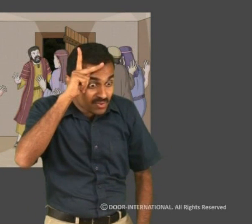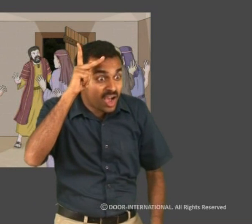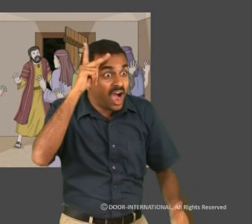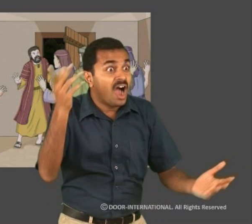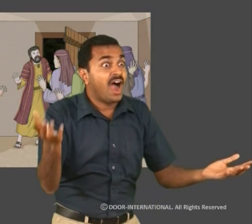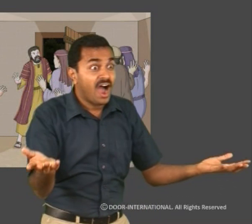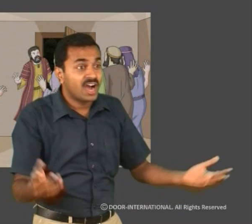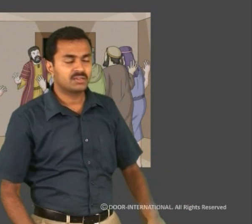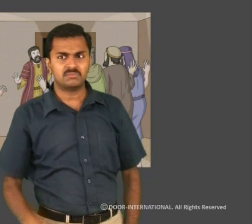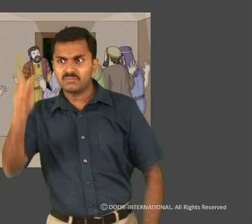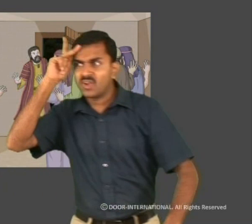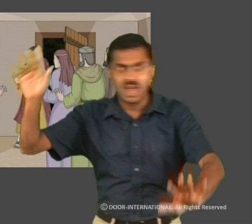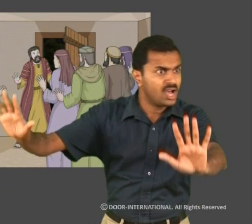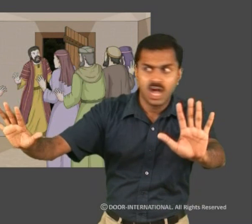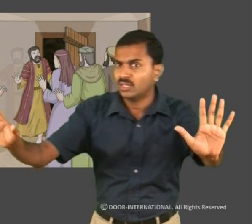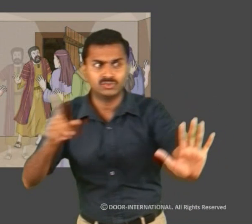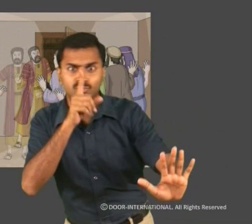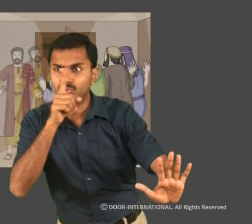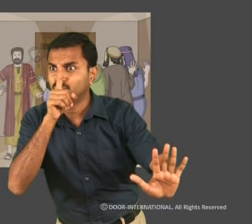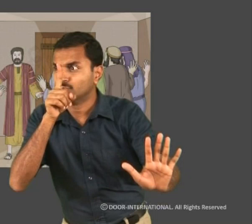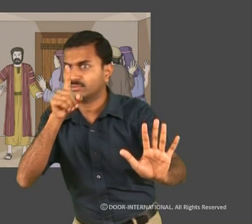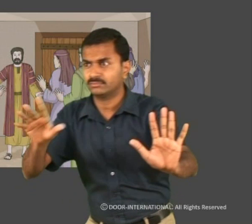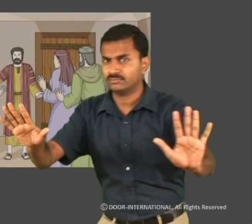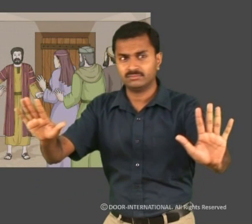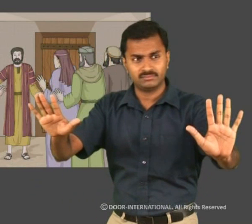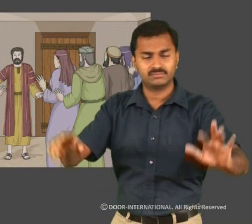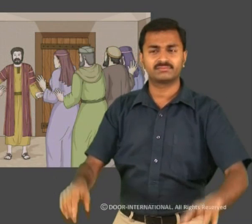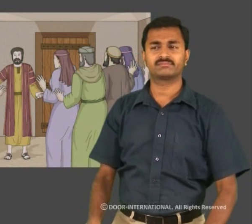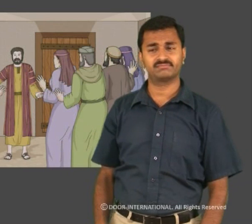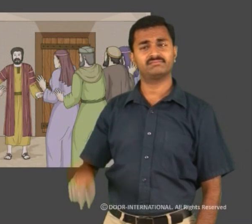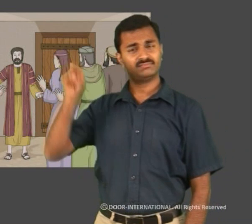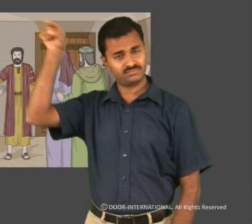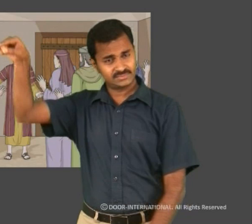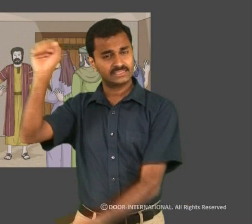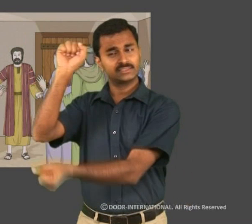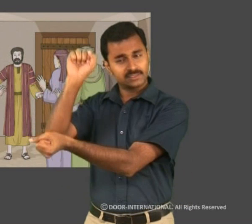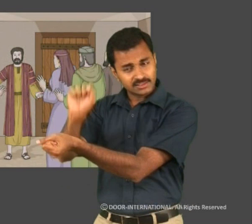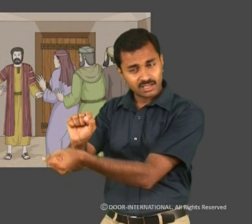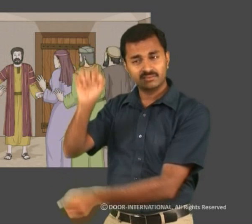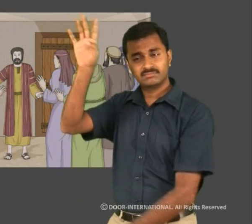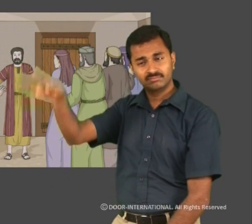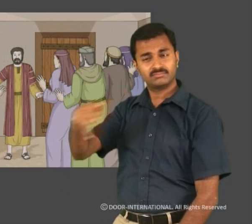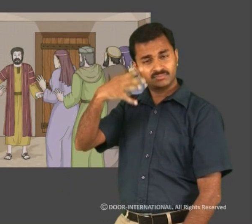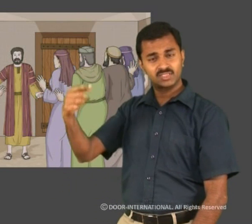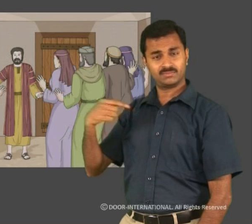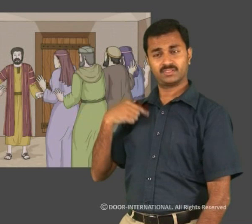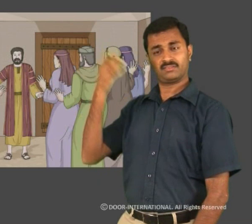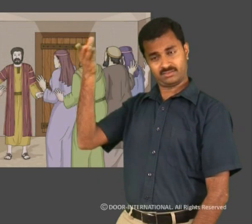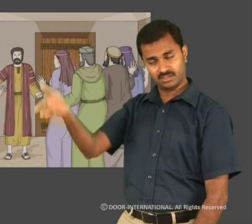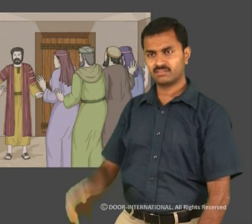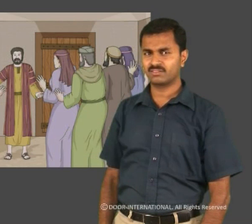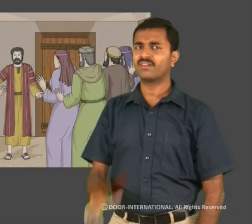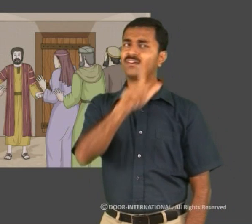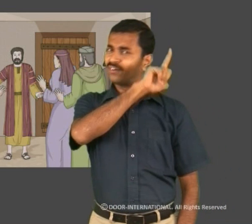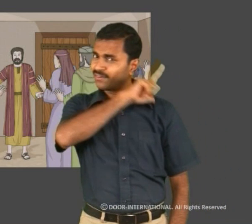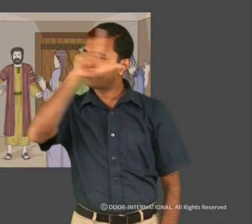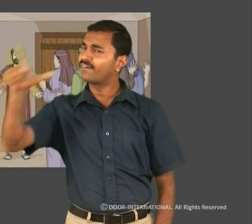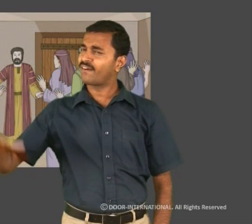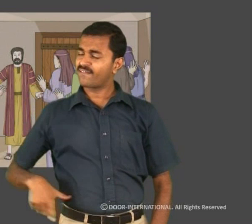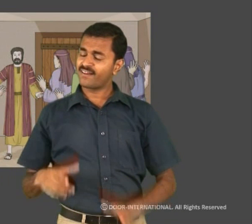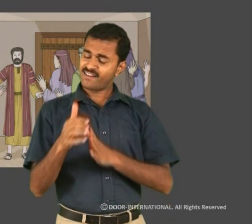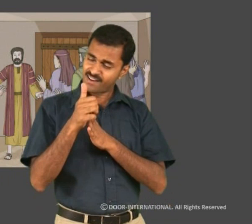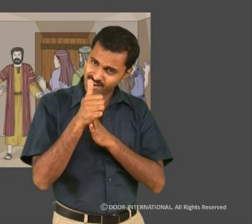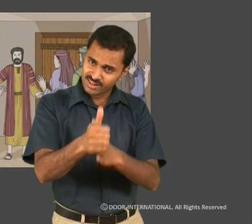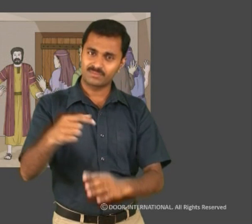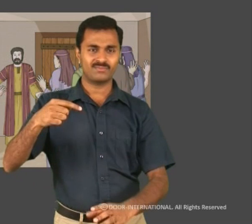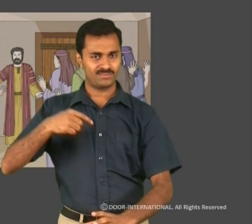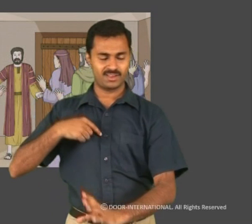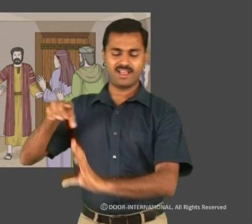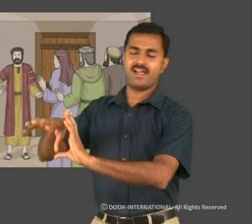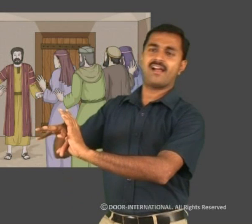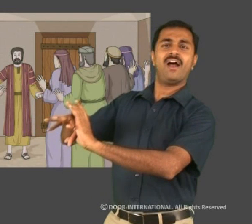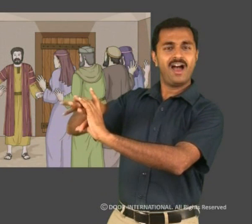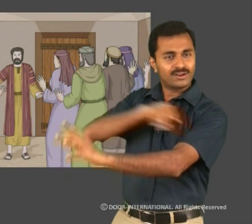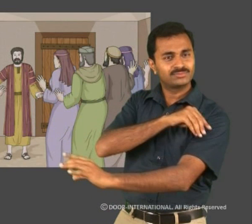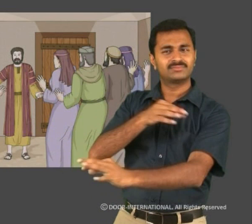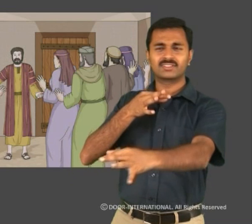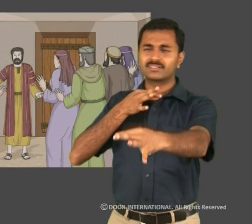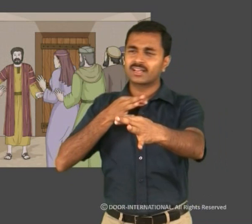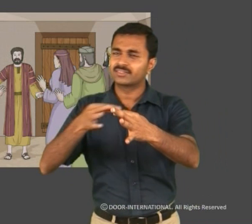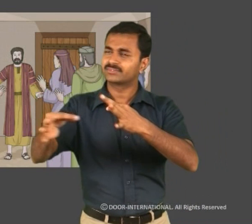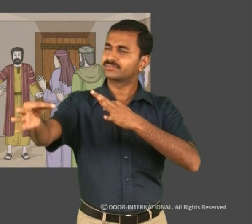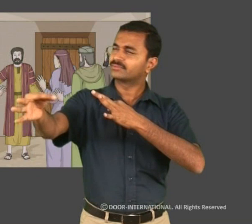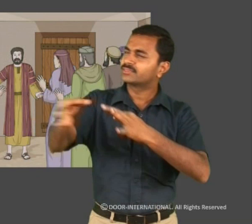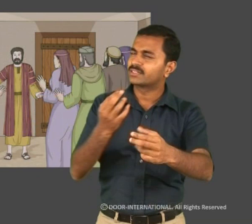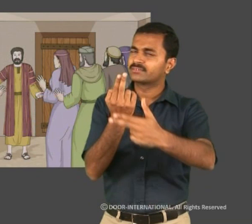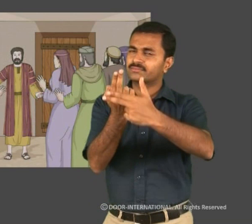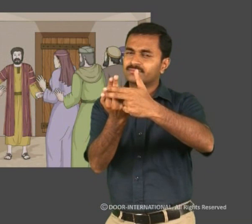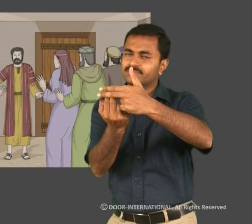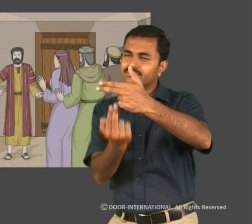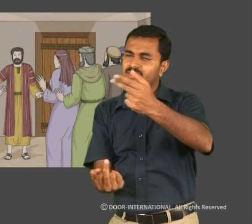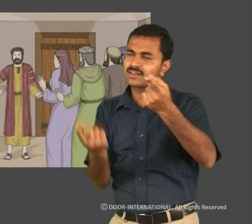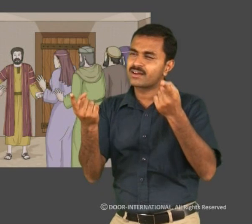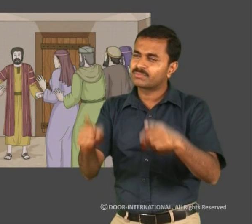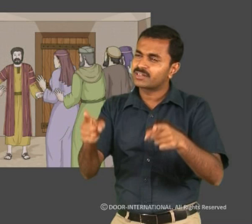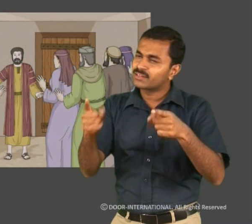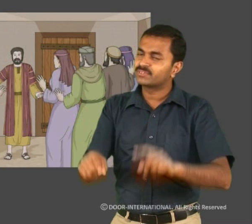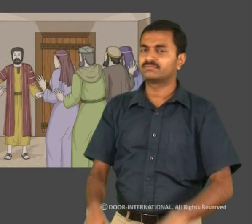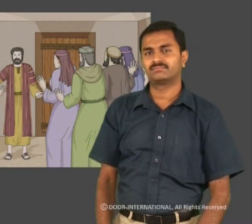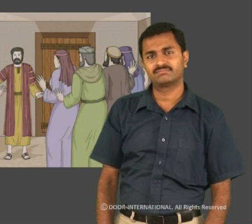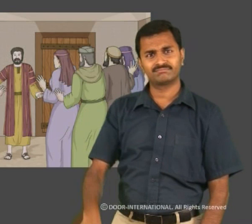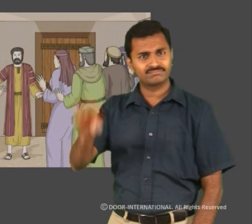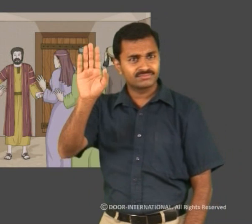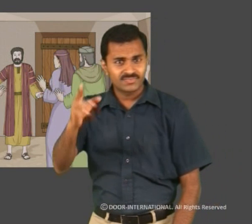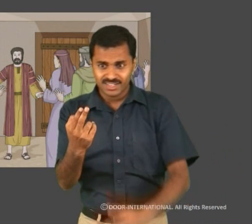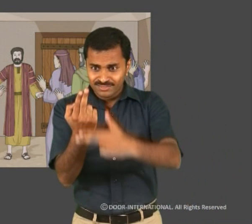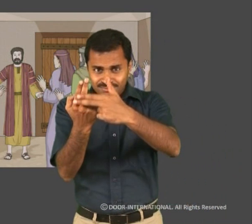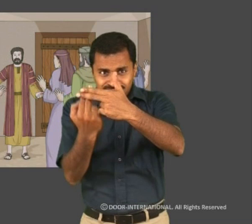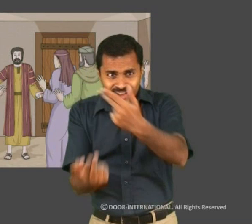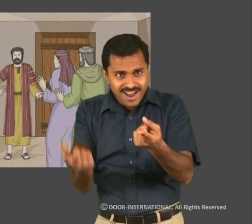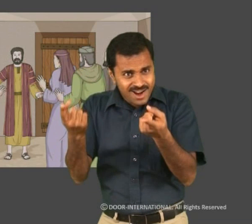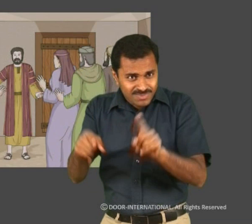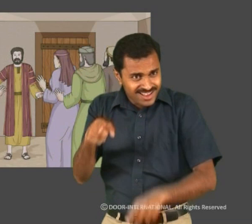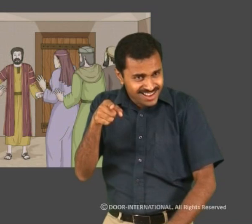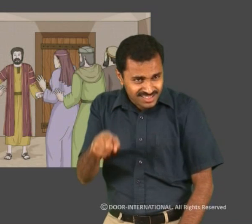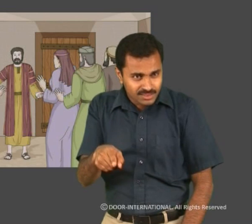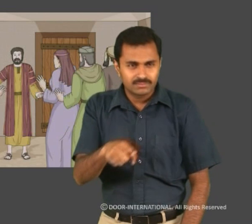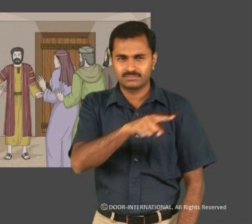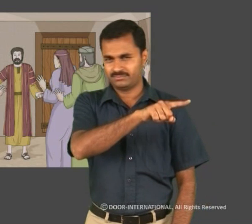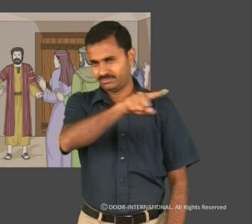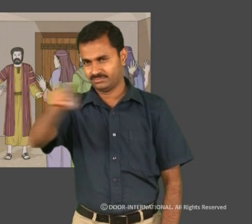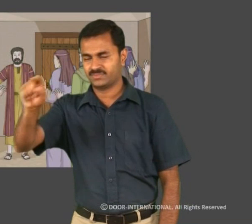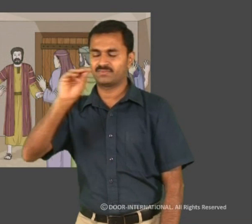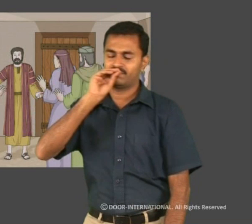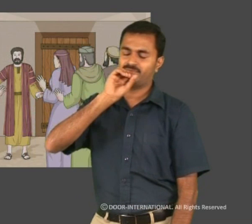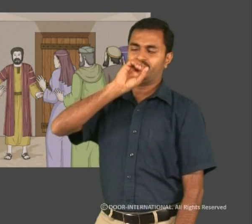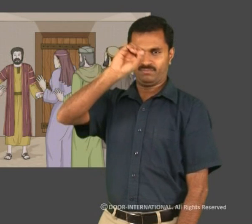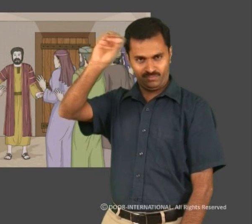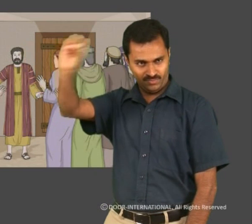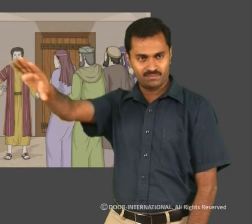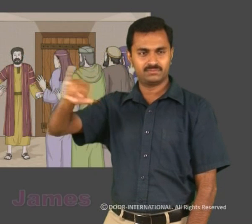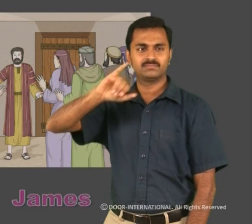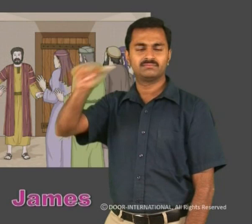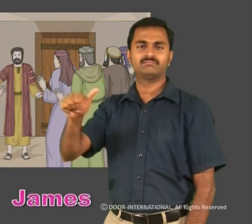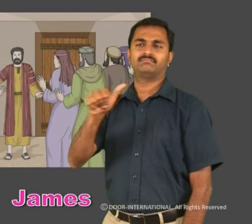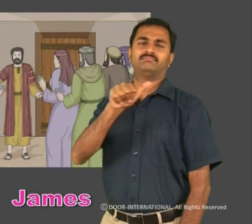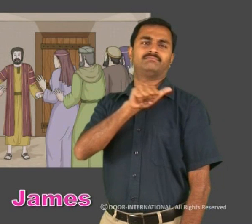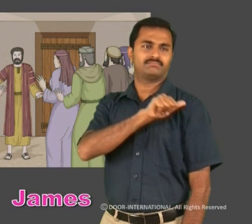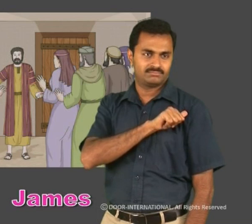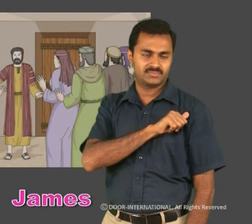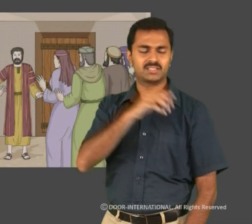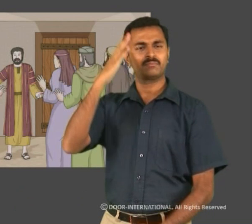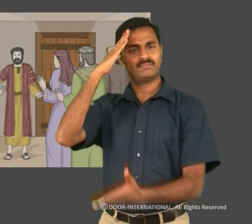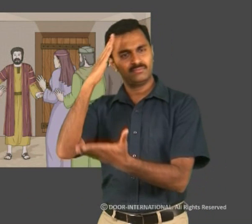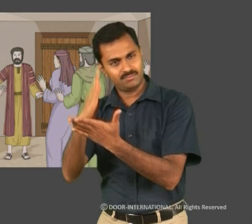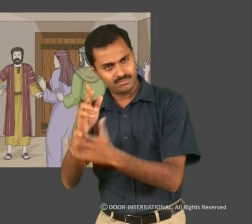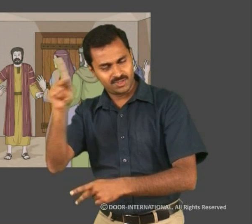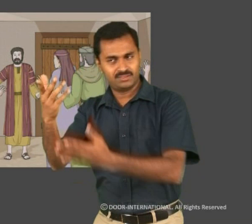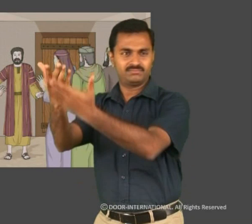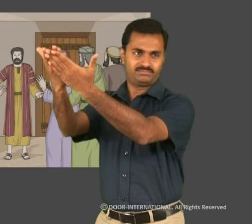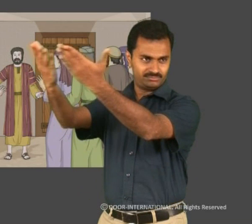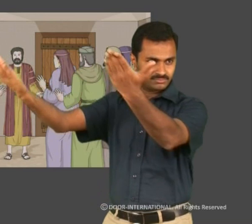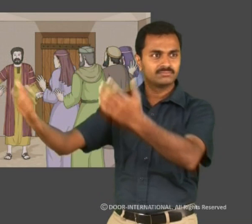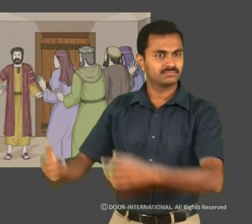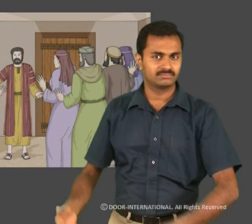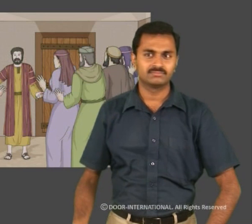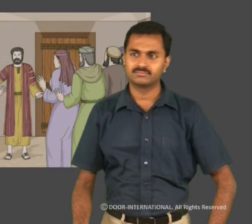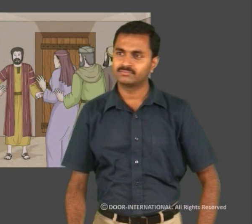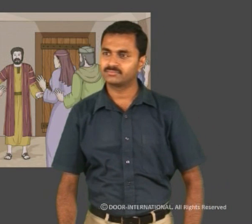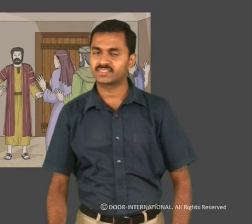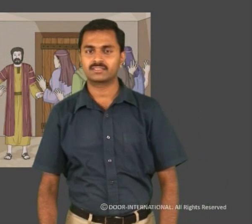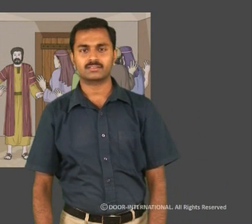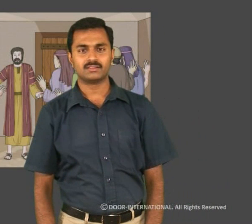Peter motioned with his hand for silence, and he described how the Lord had brought him out of the prison.